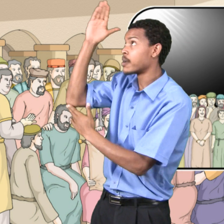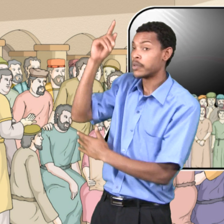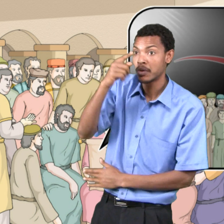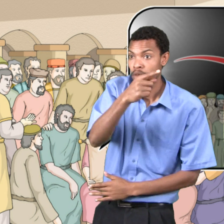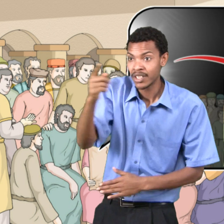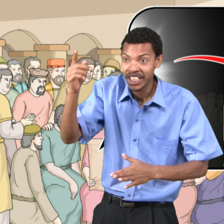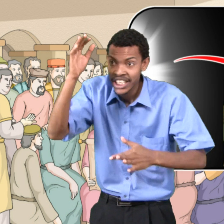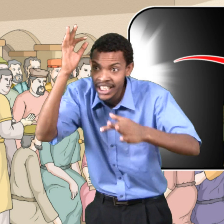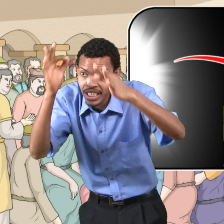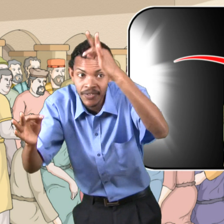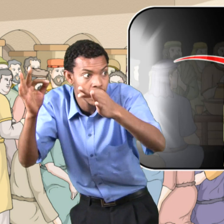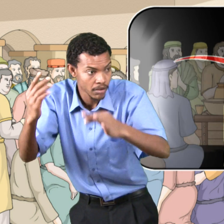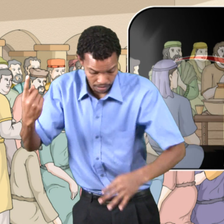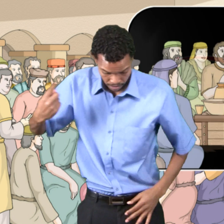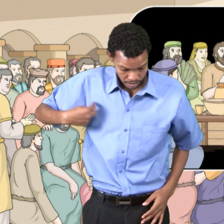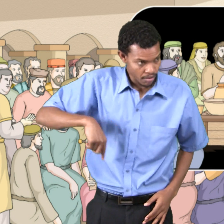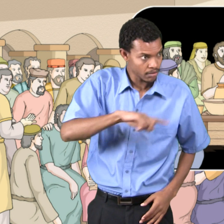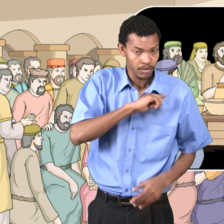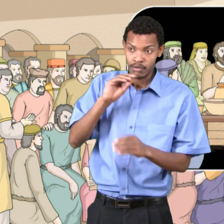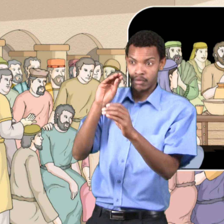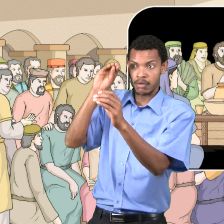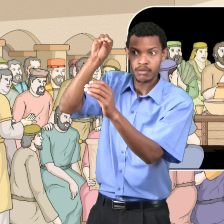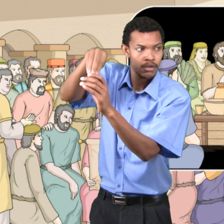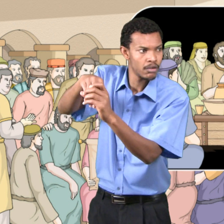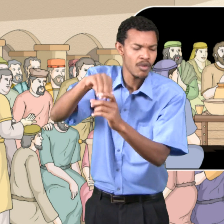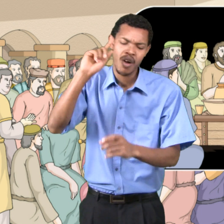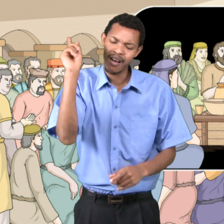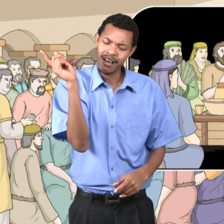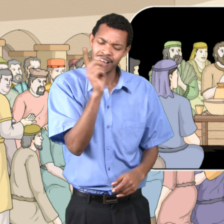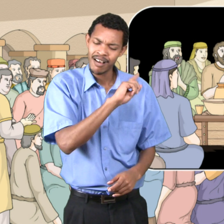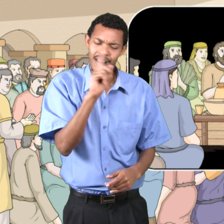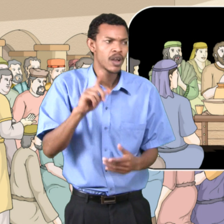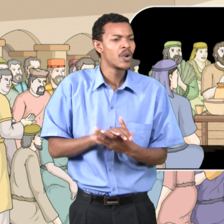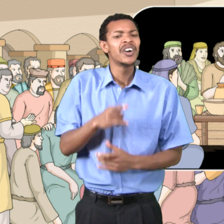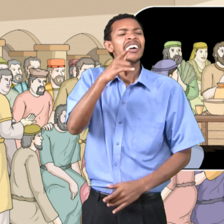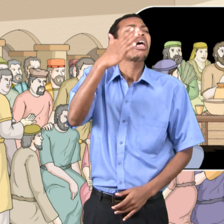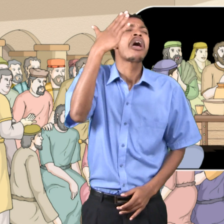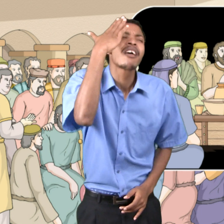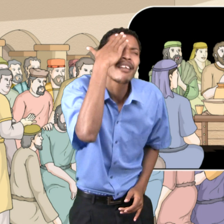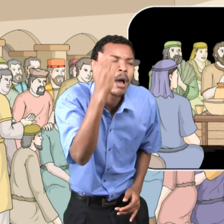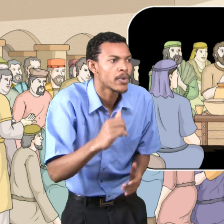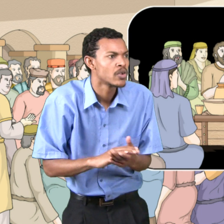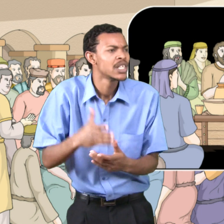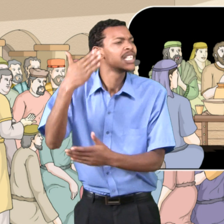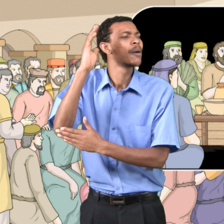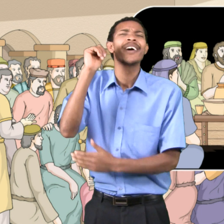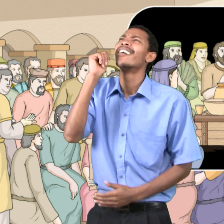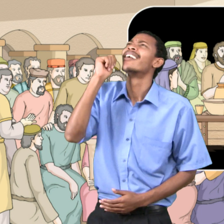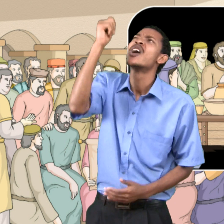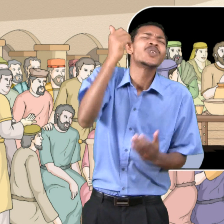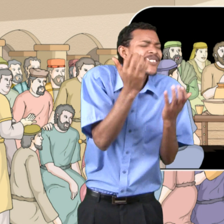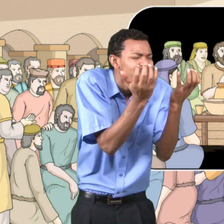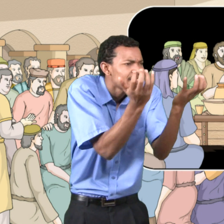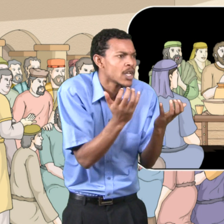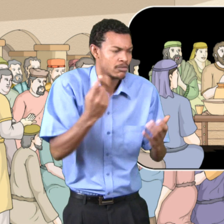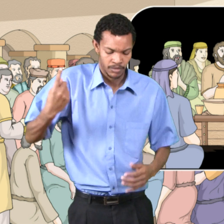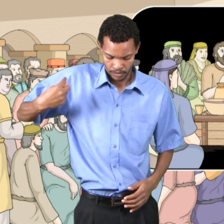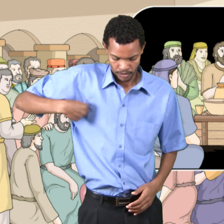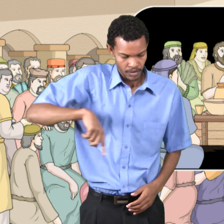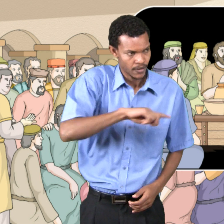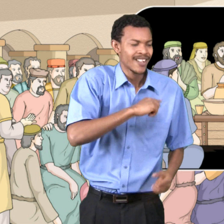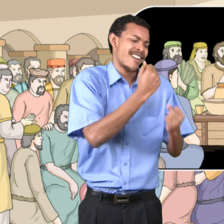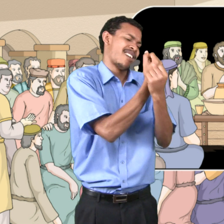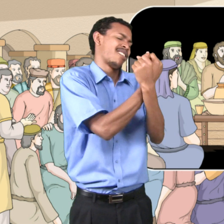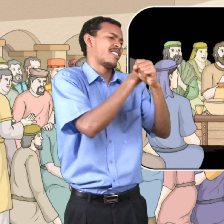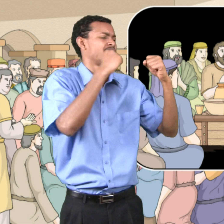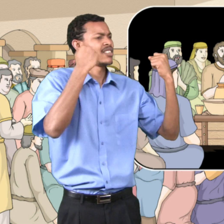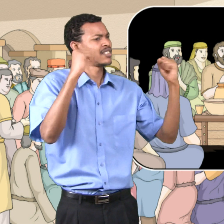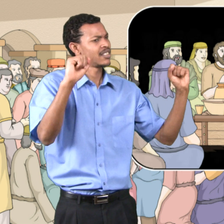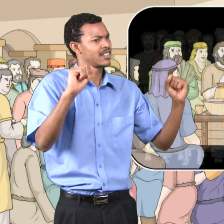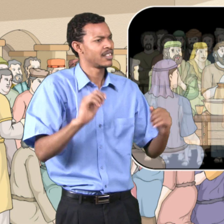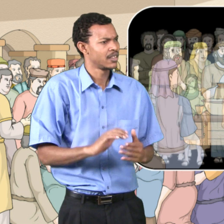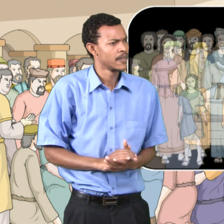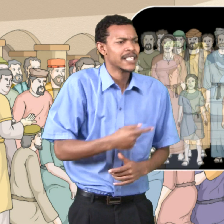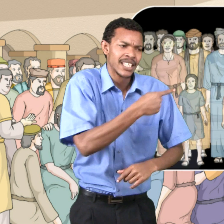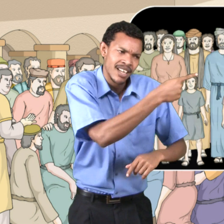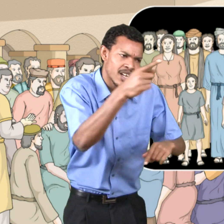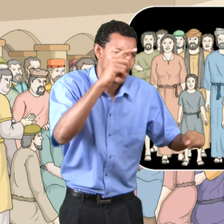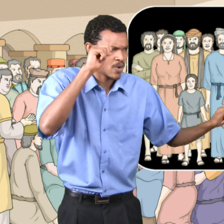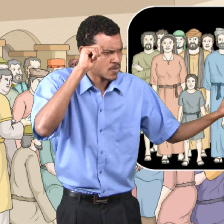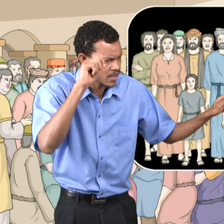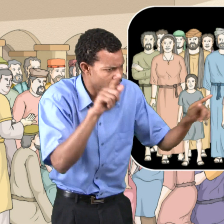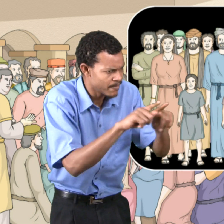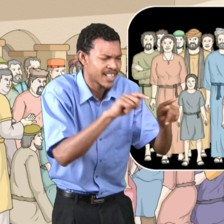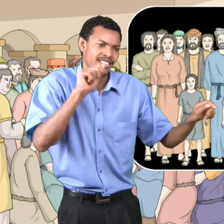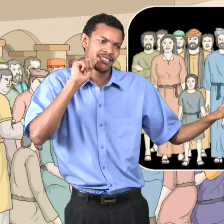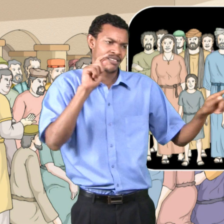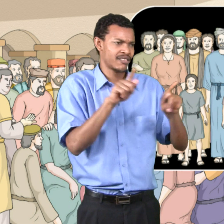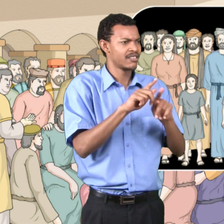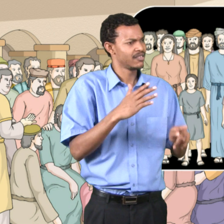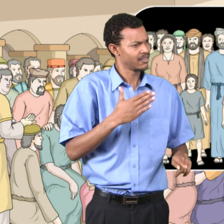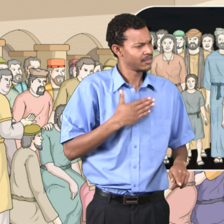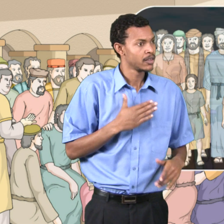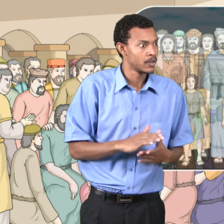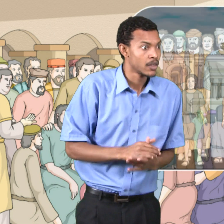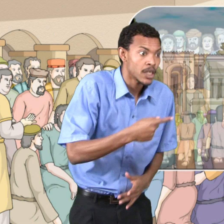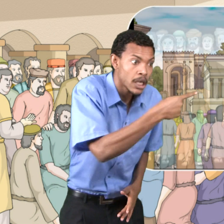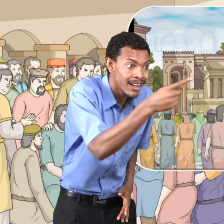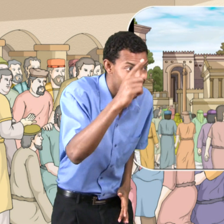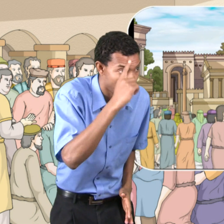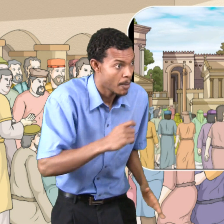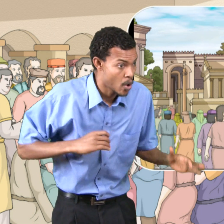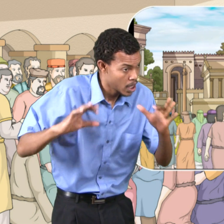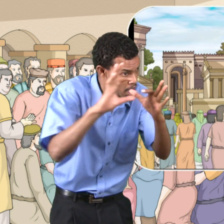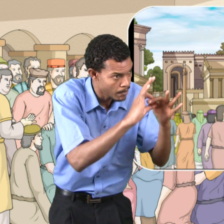So, my brothers, when you come together to eat, wait for one another.